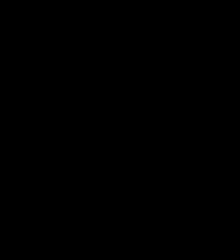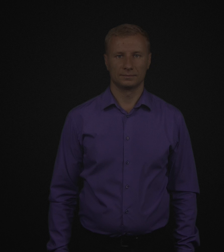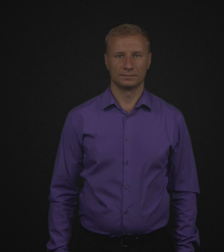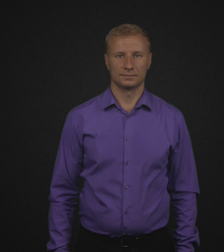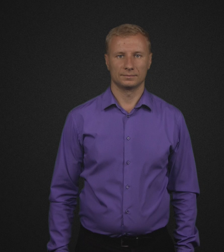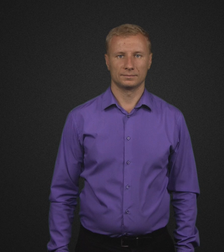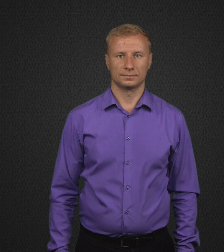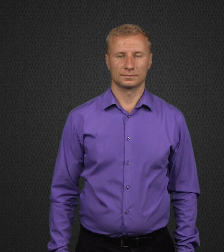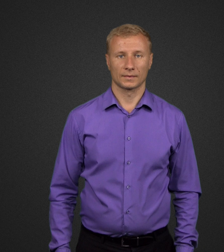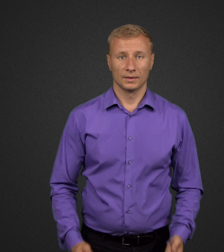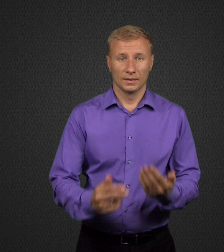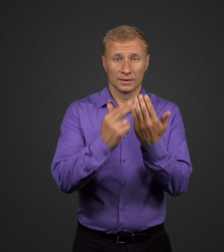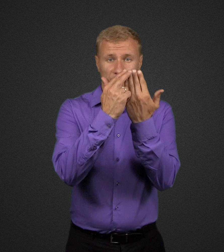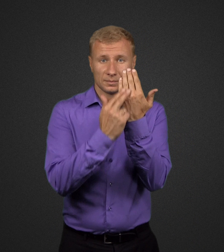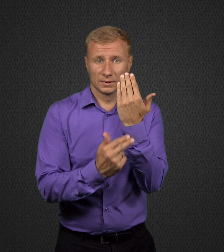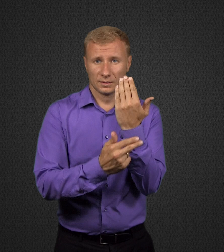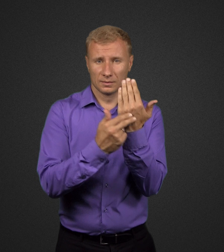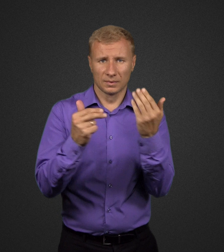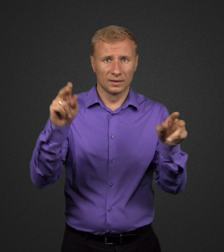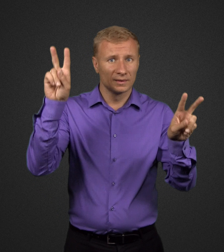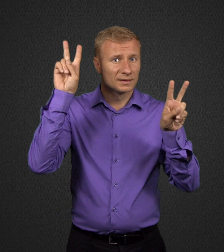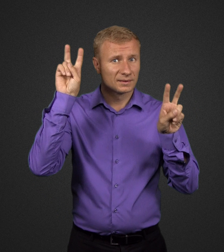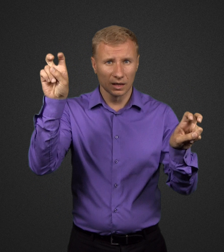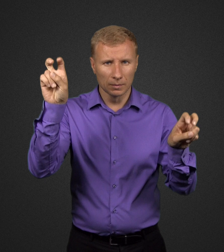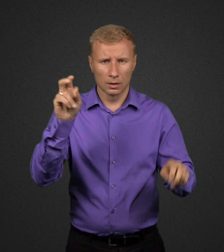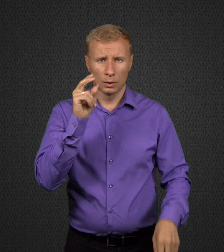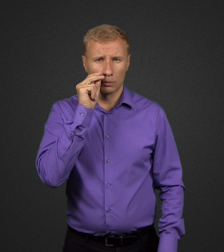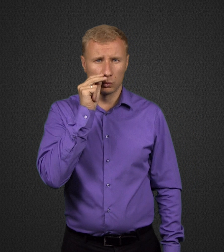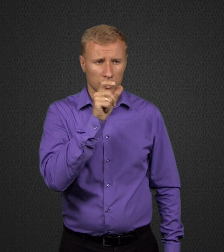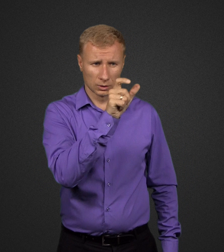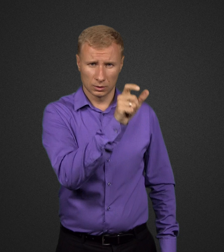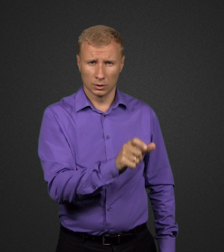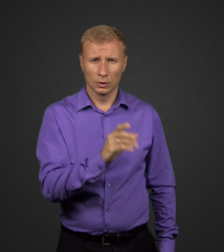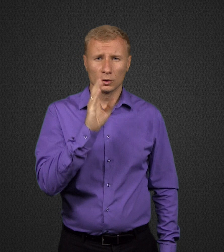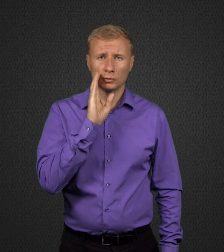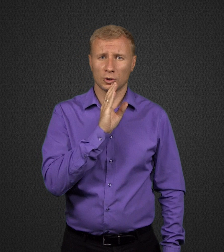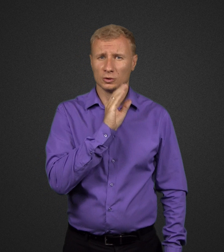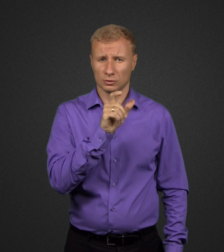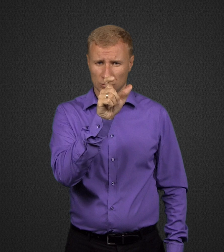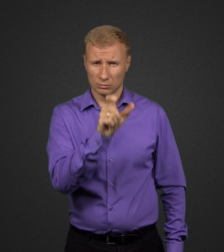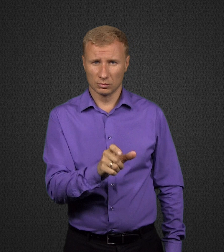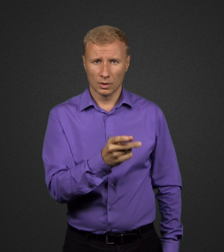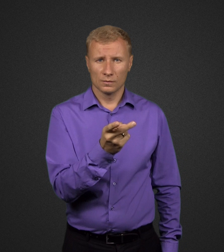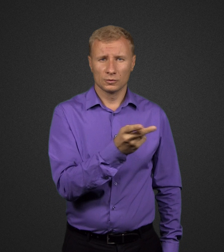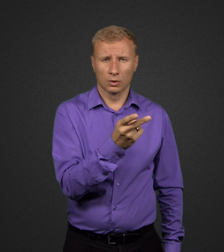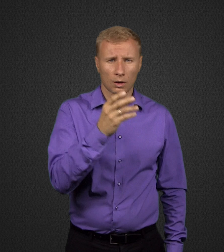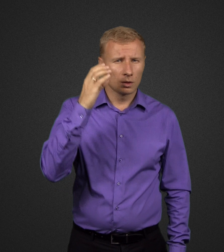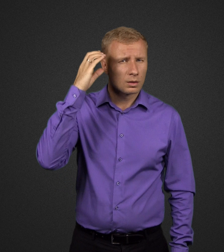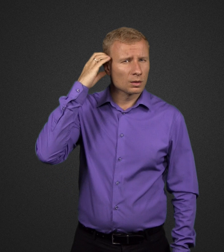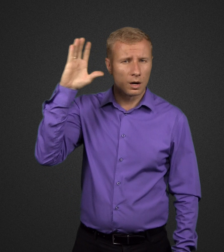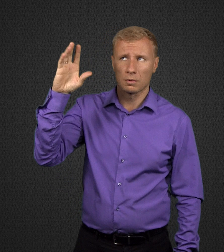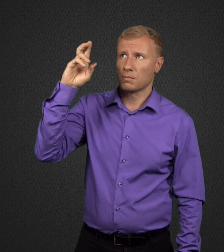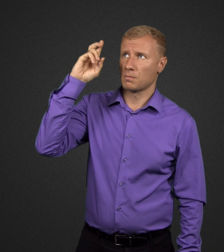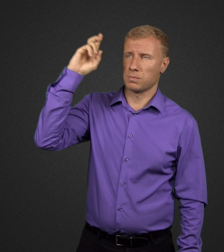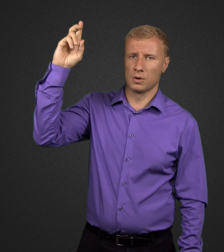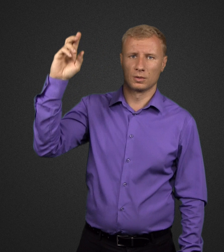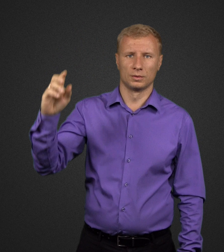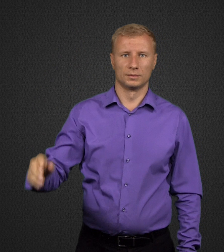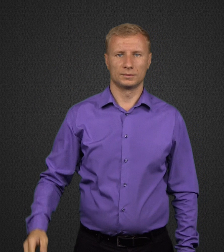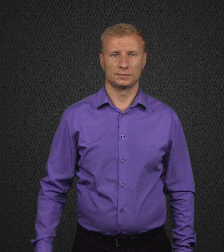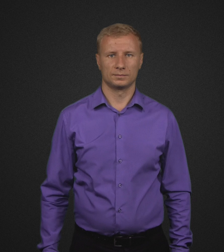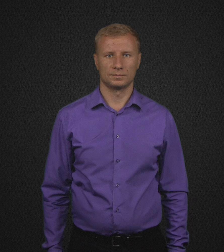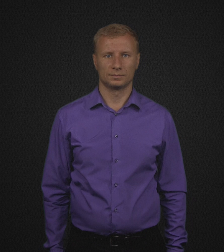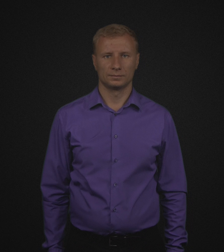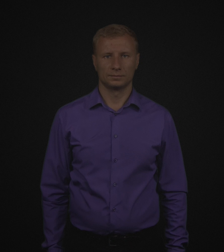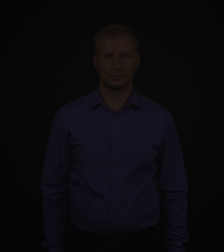Man and woman disobey God